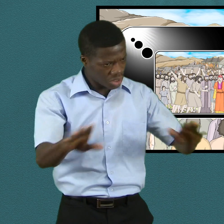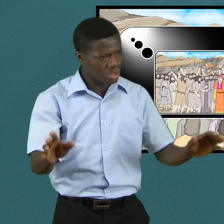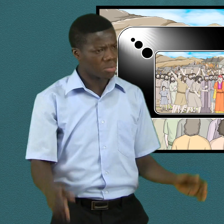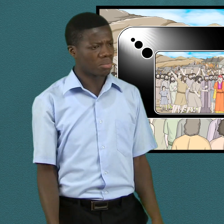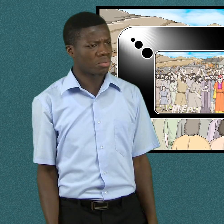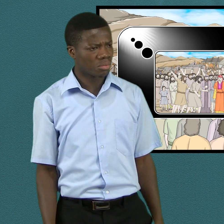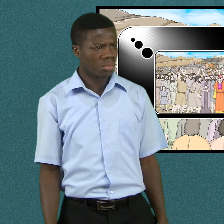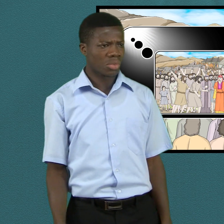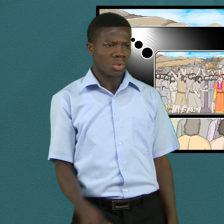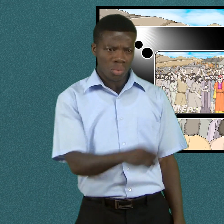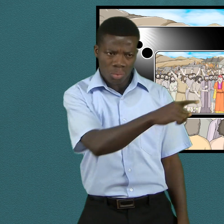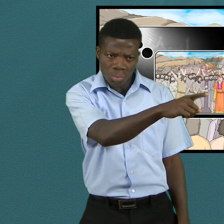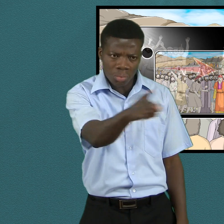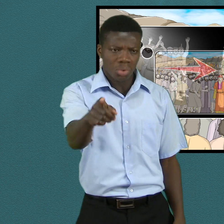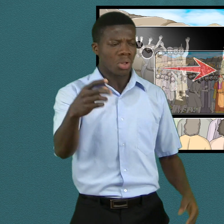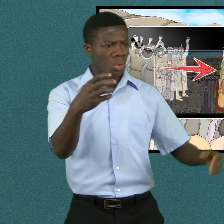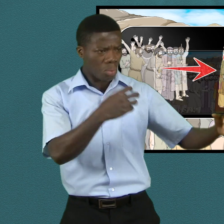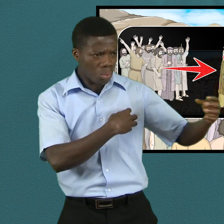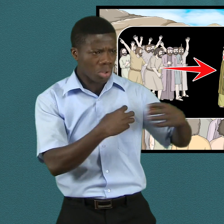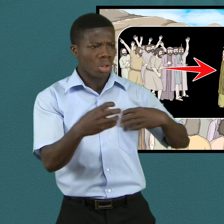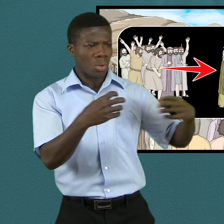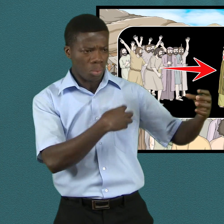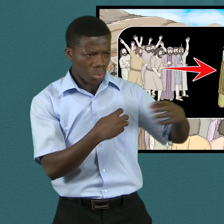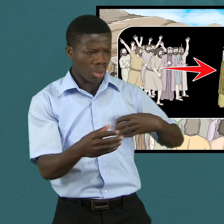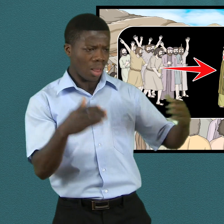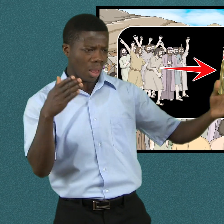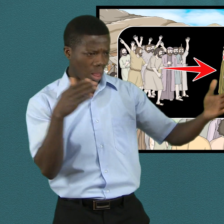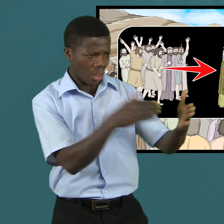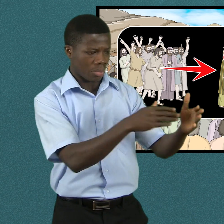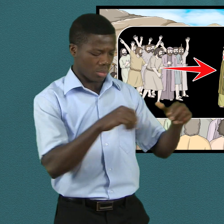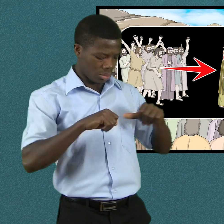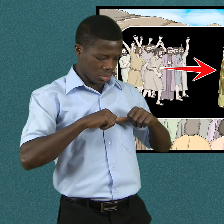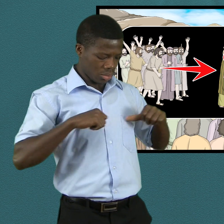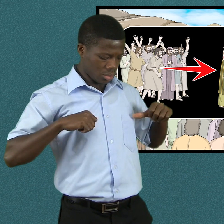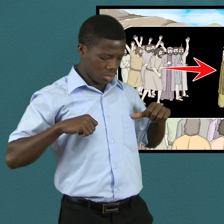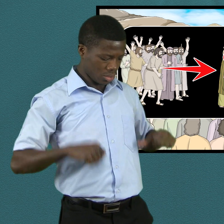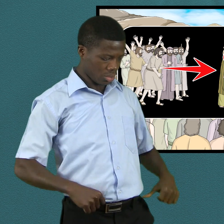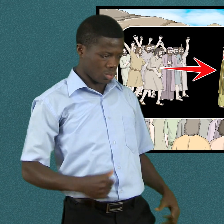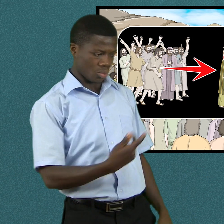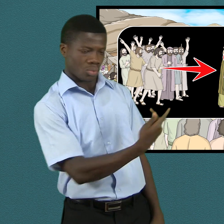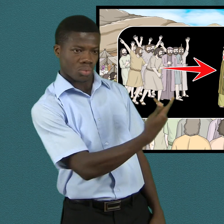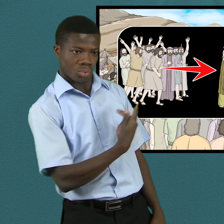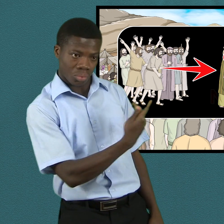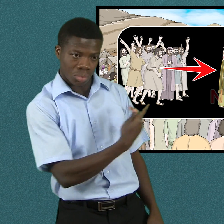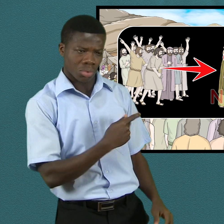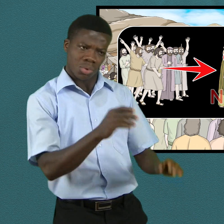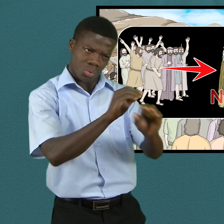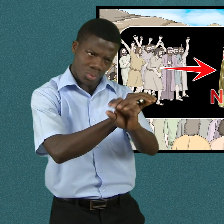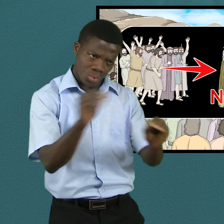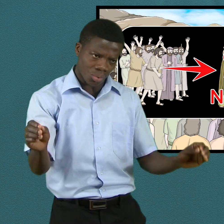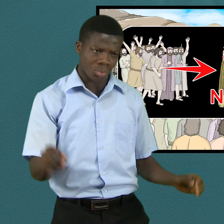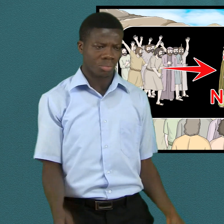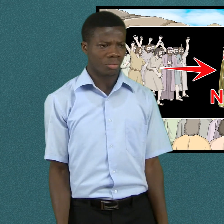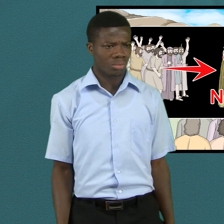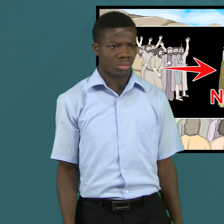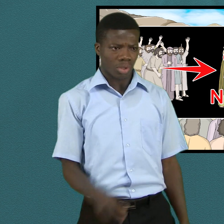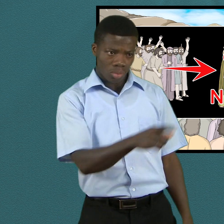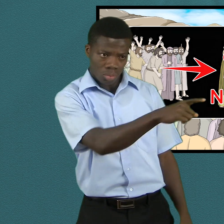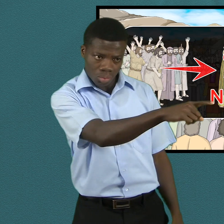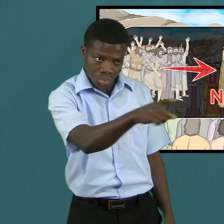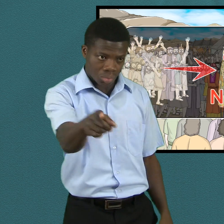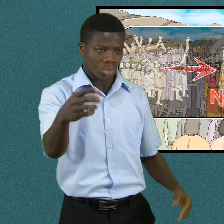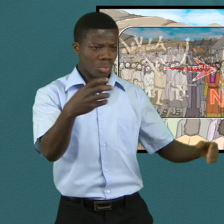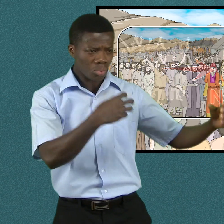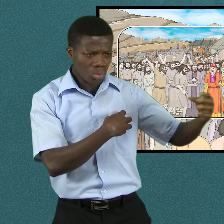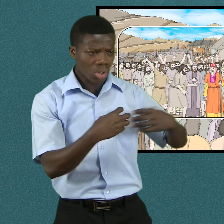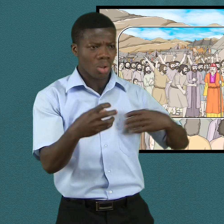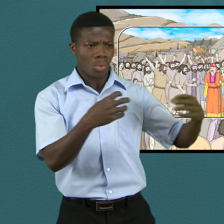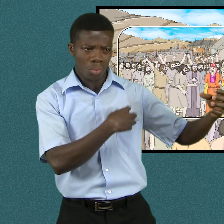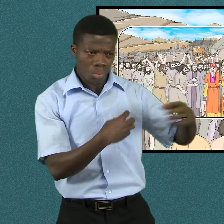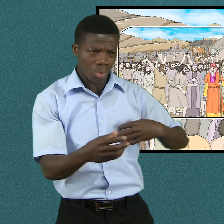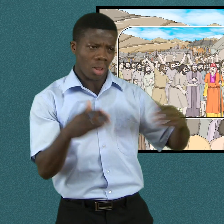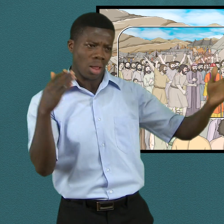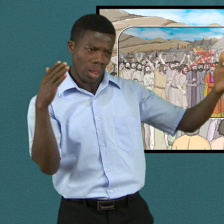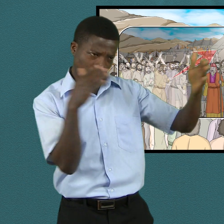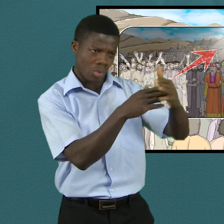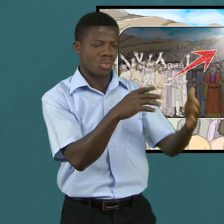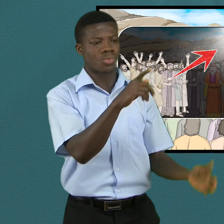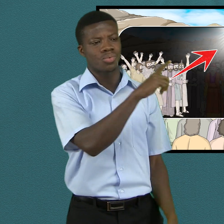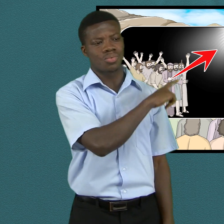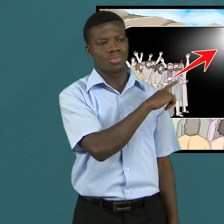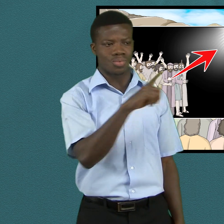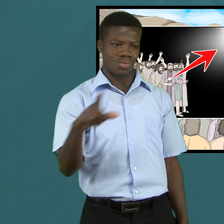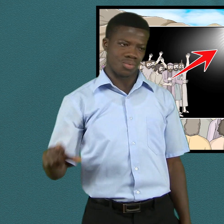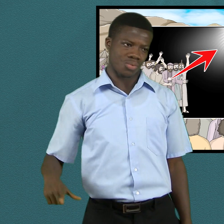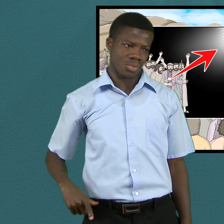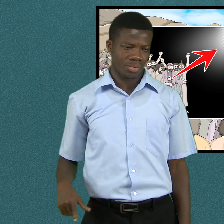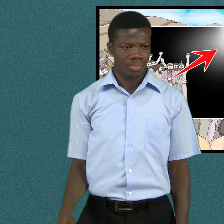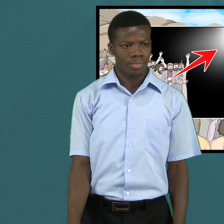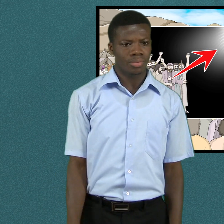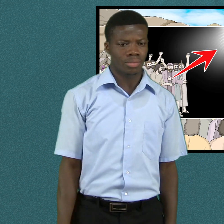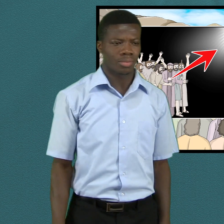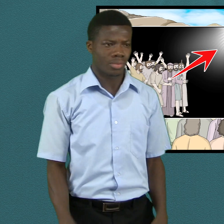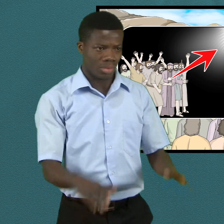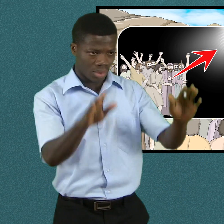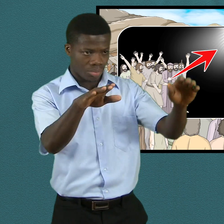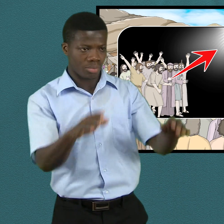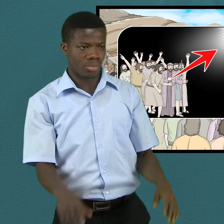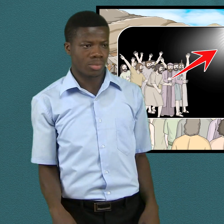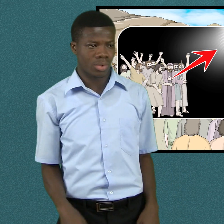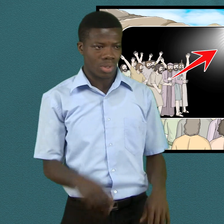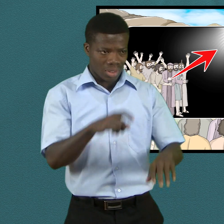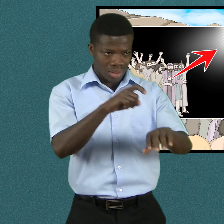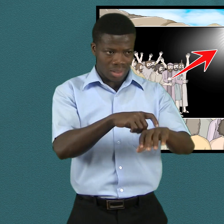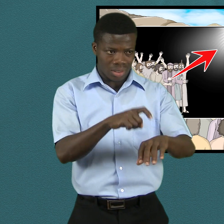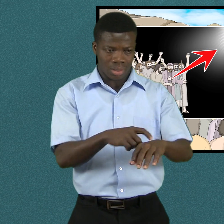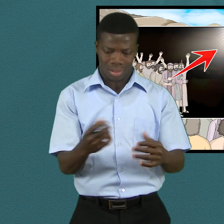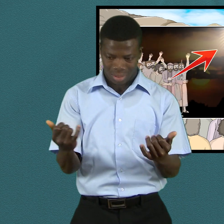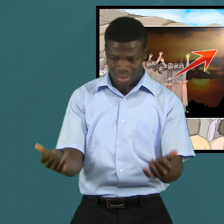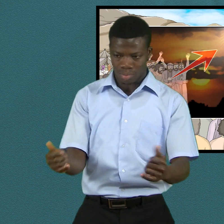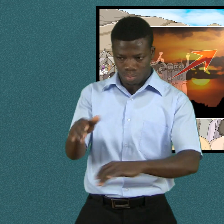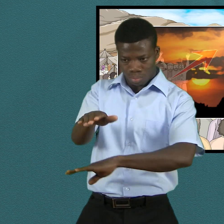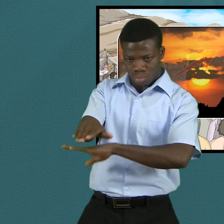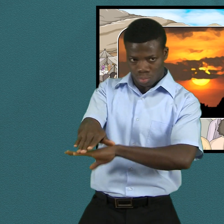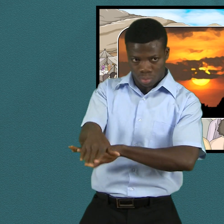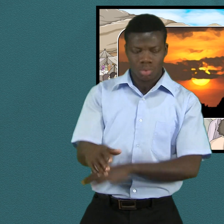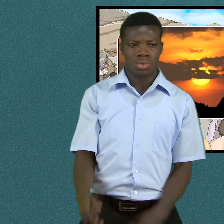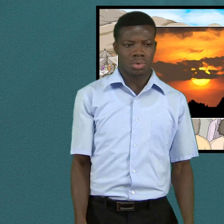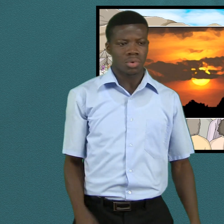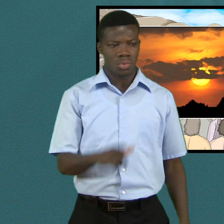For who are we that you should grumble against us?”